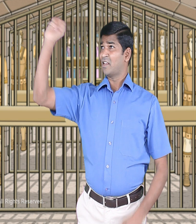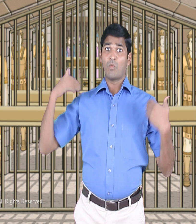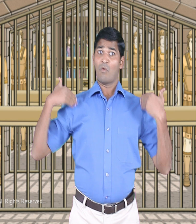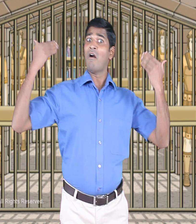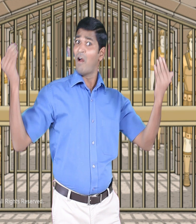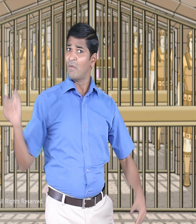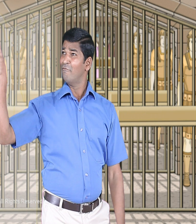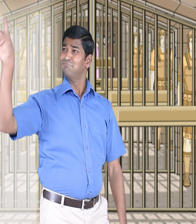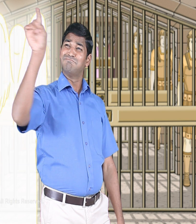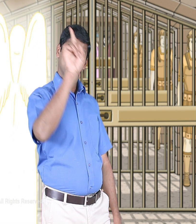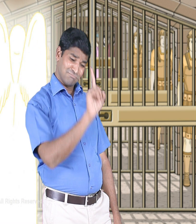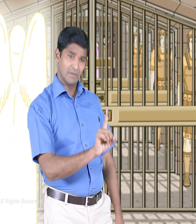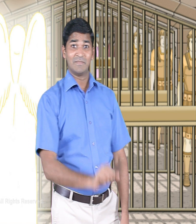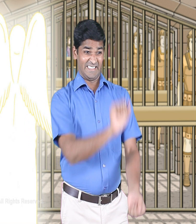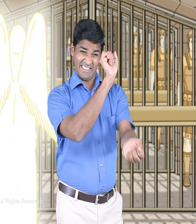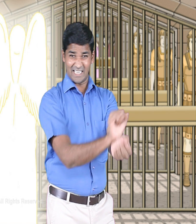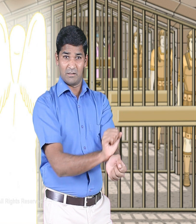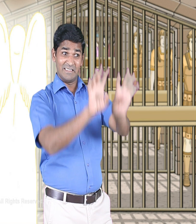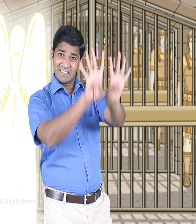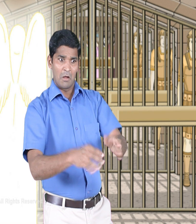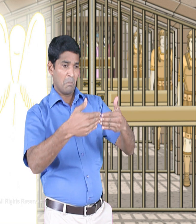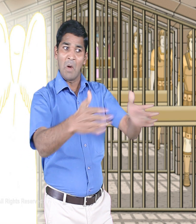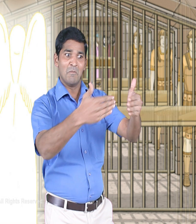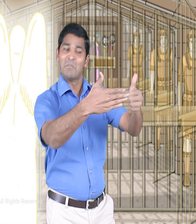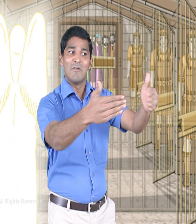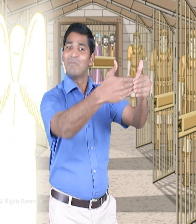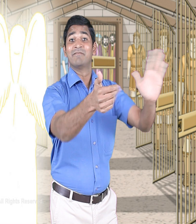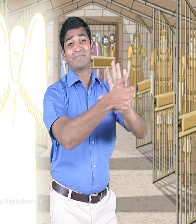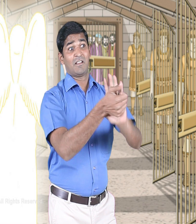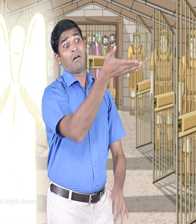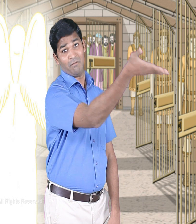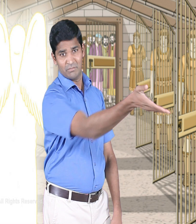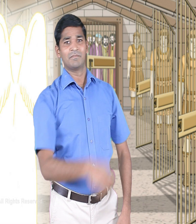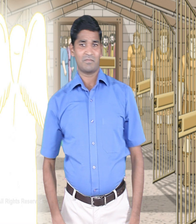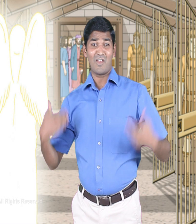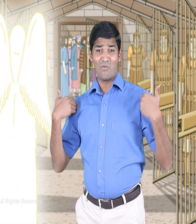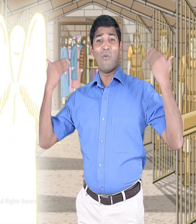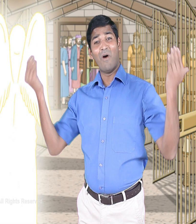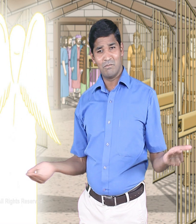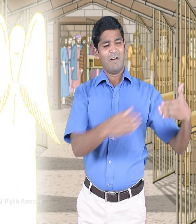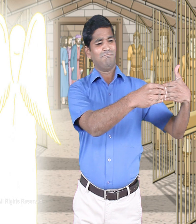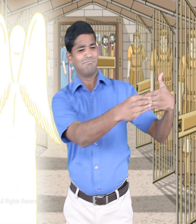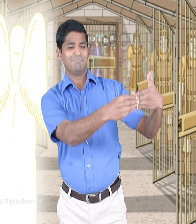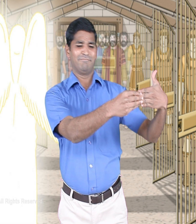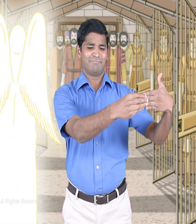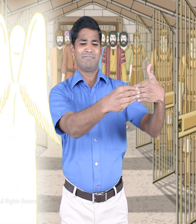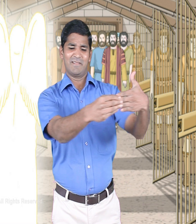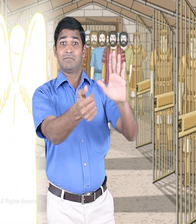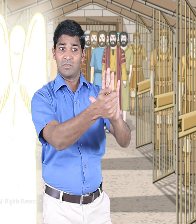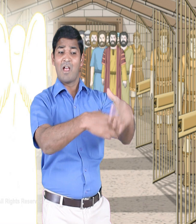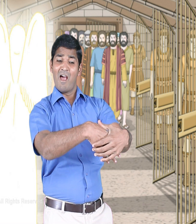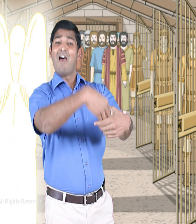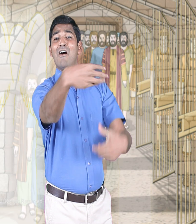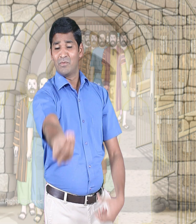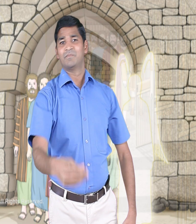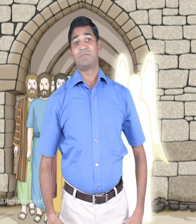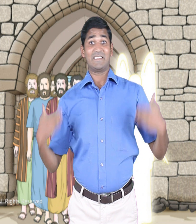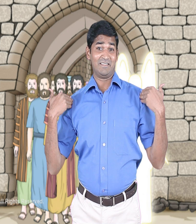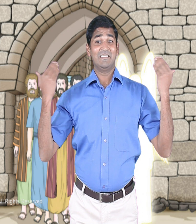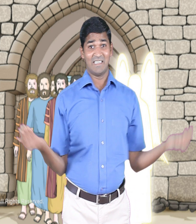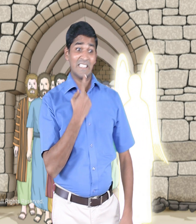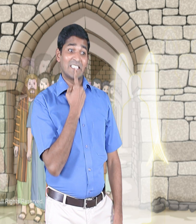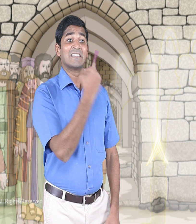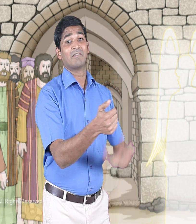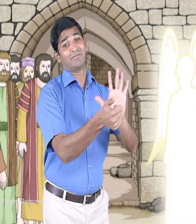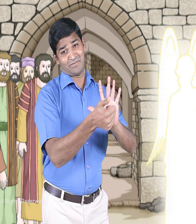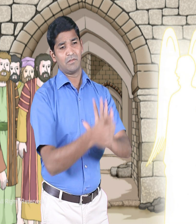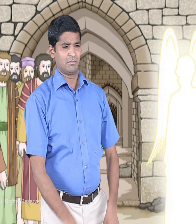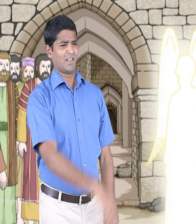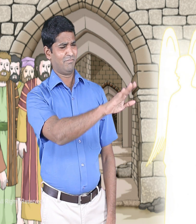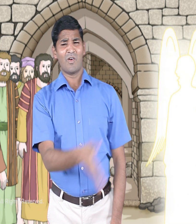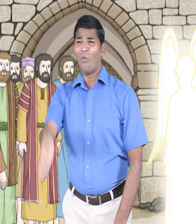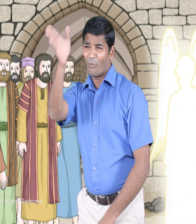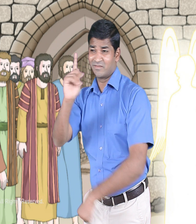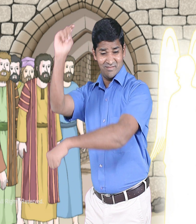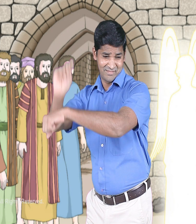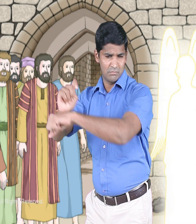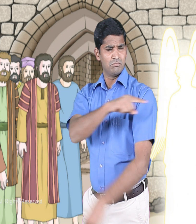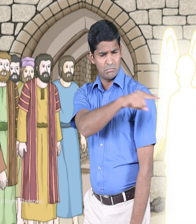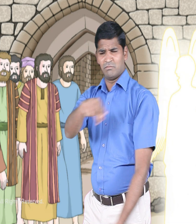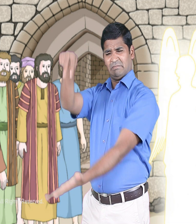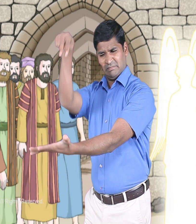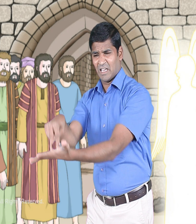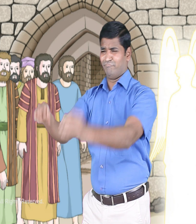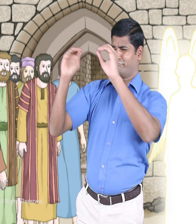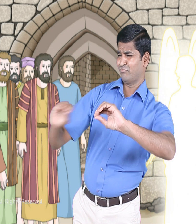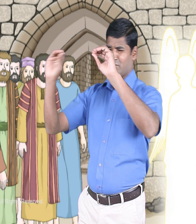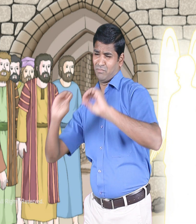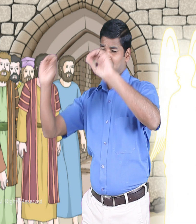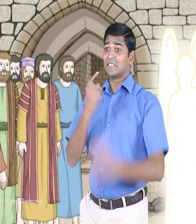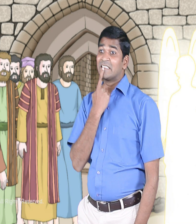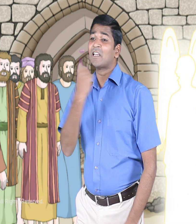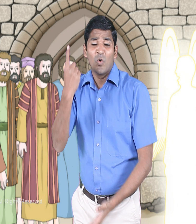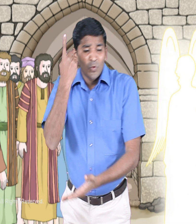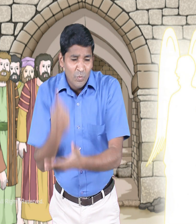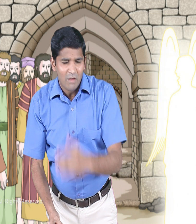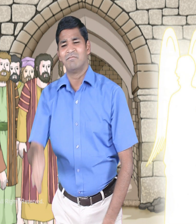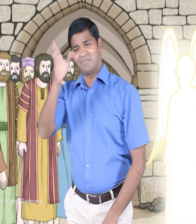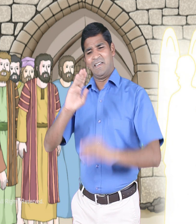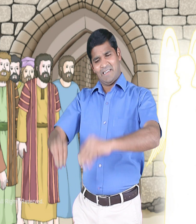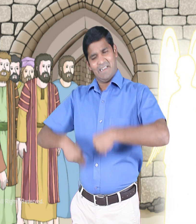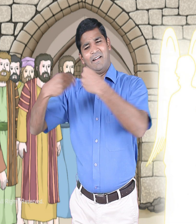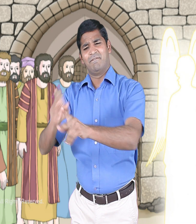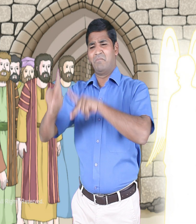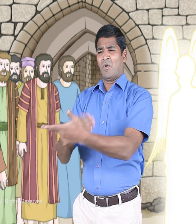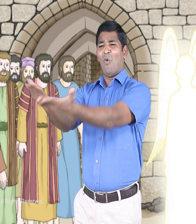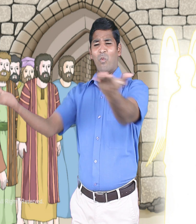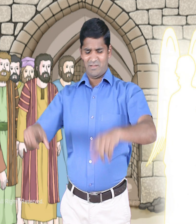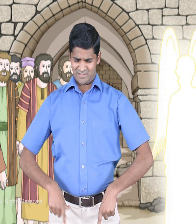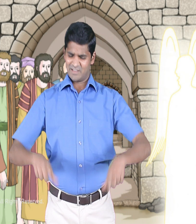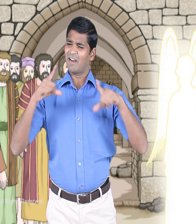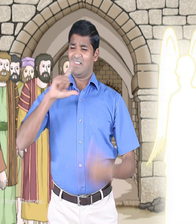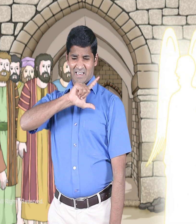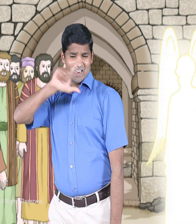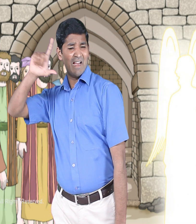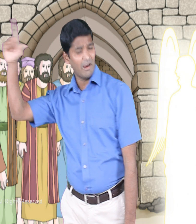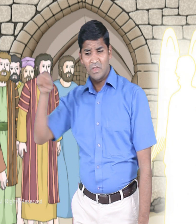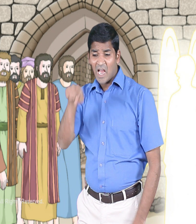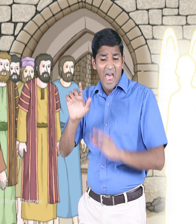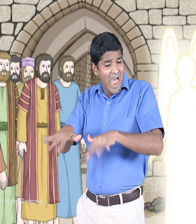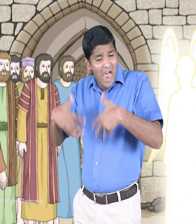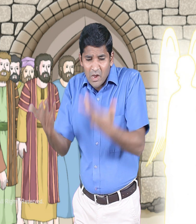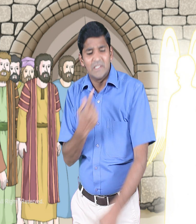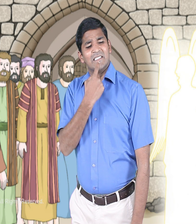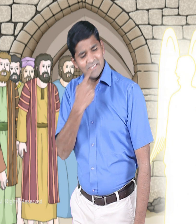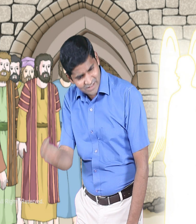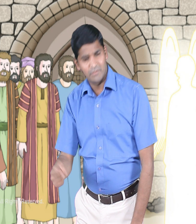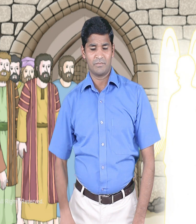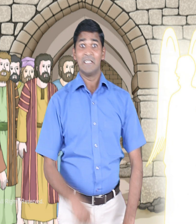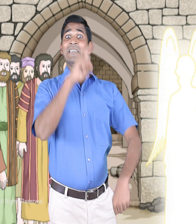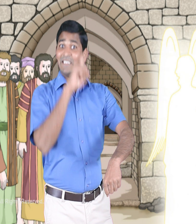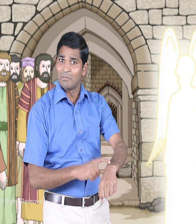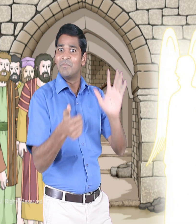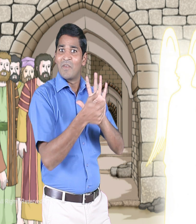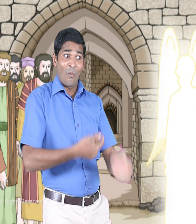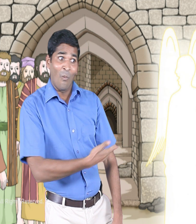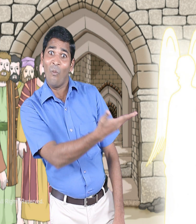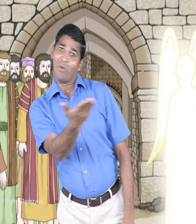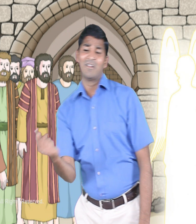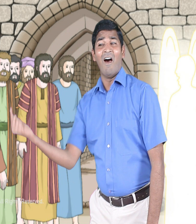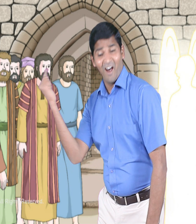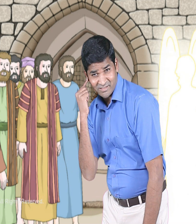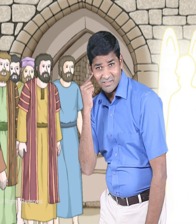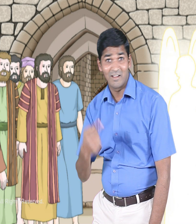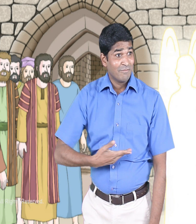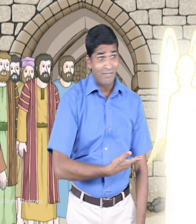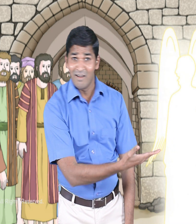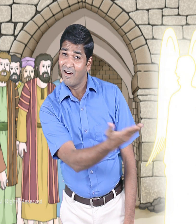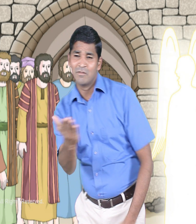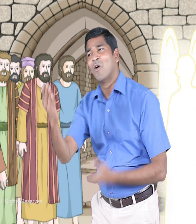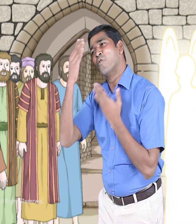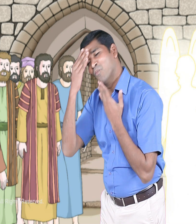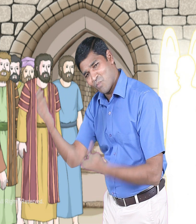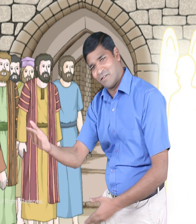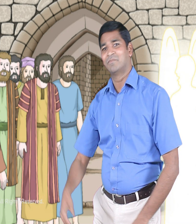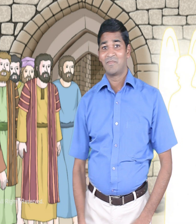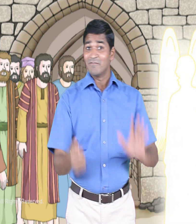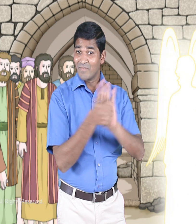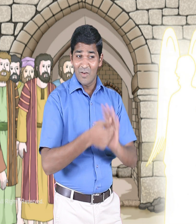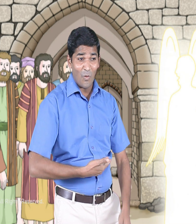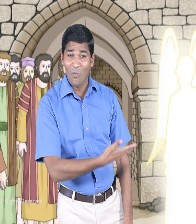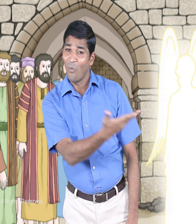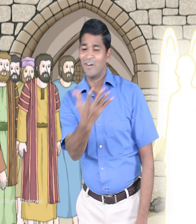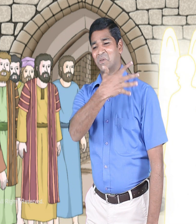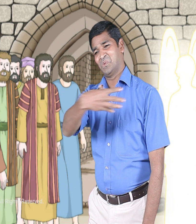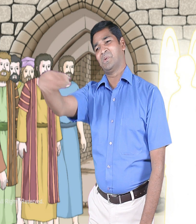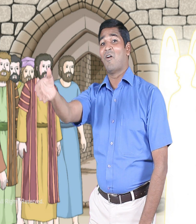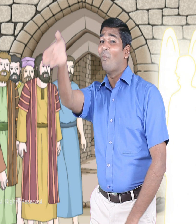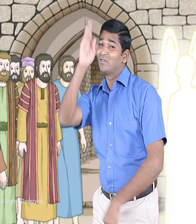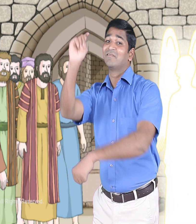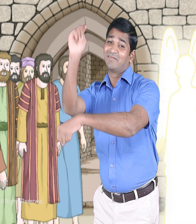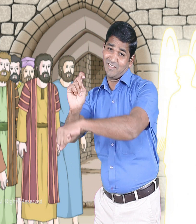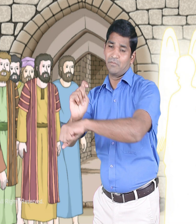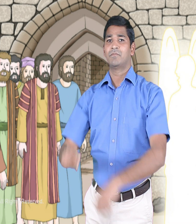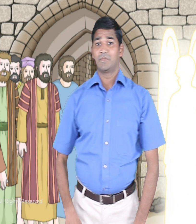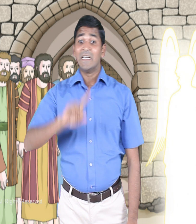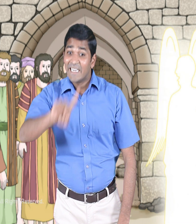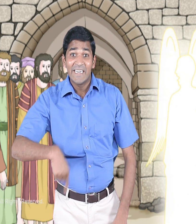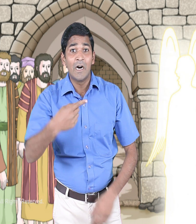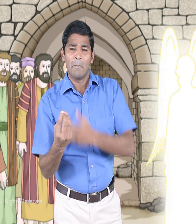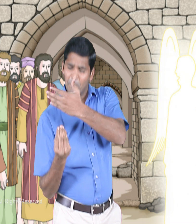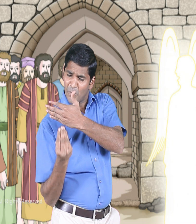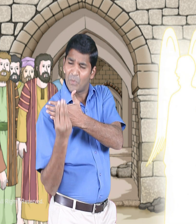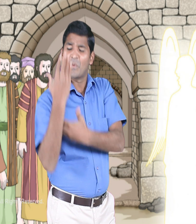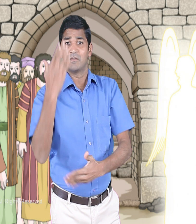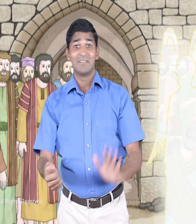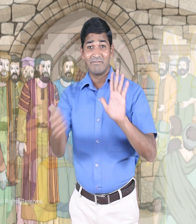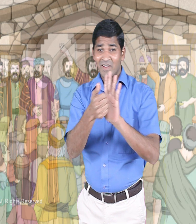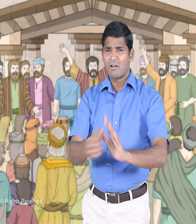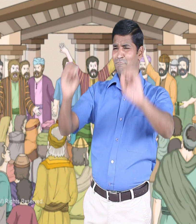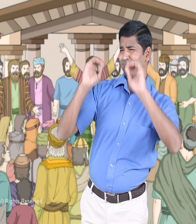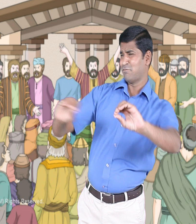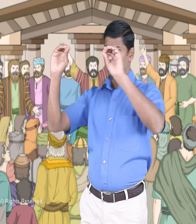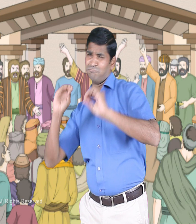But during the night an angel of the Lord opened the doors of the jail and brought them out, saying, “Go, stand in the temple courts and tell the people the full message of this new life.”